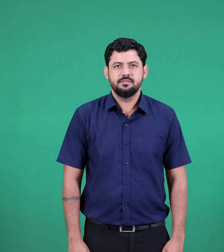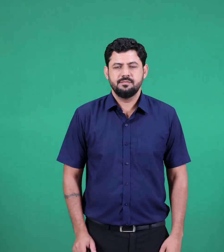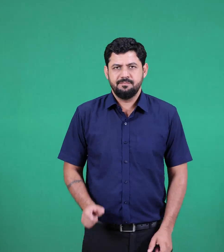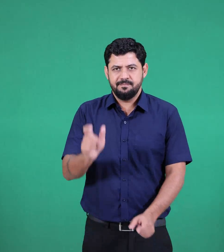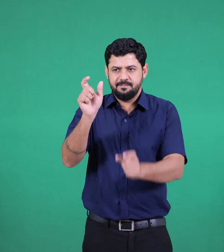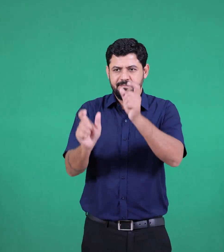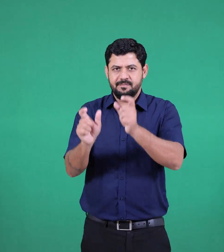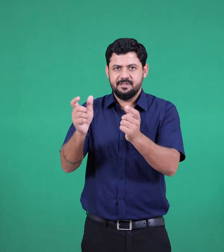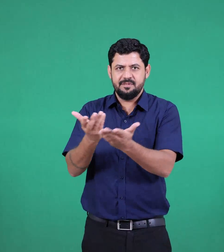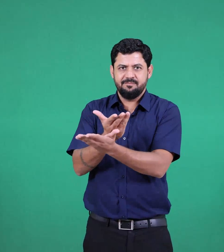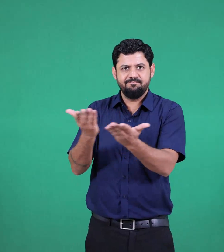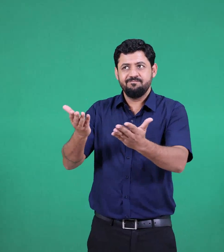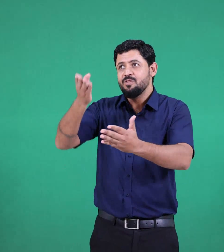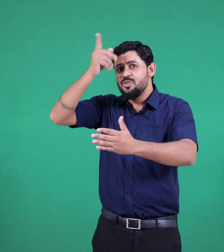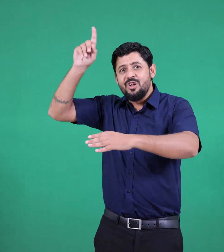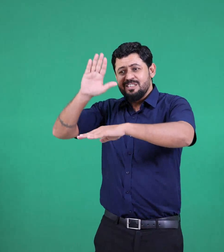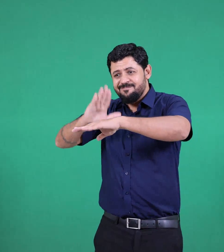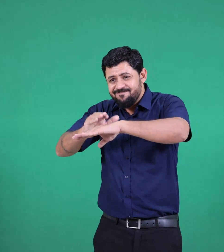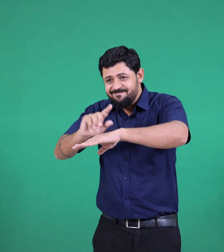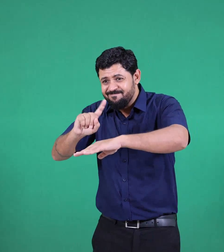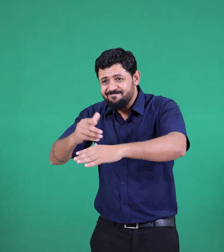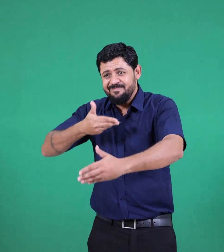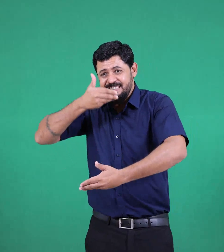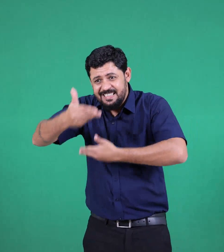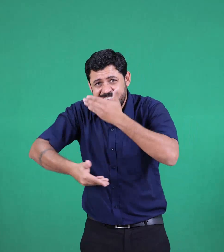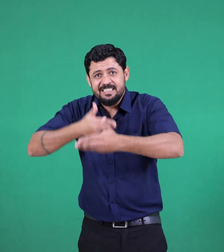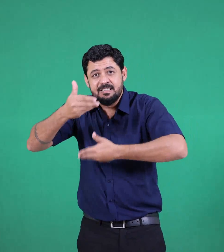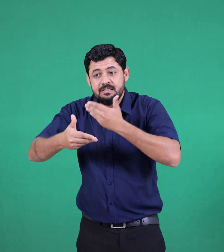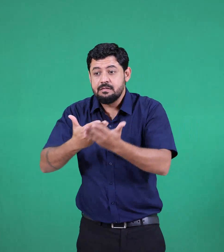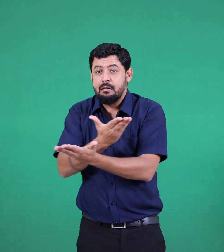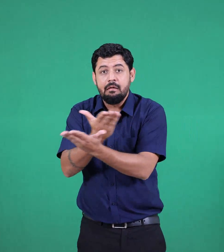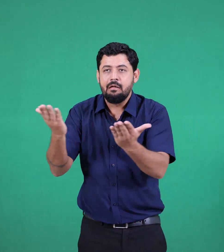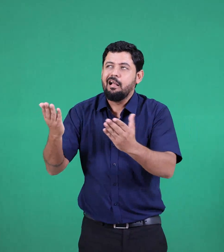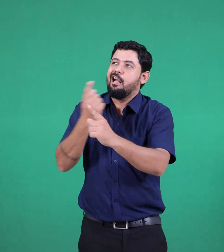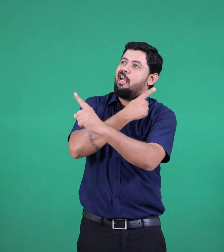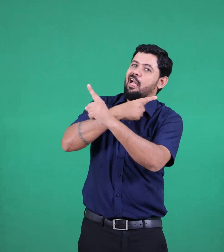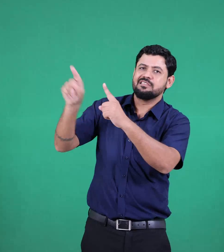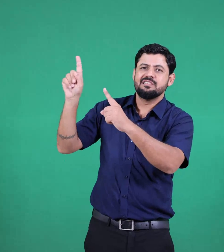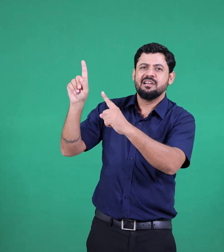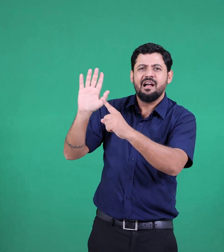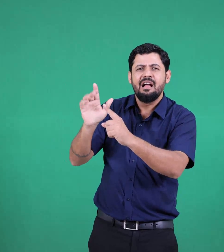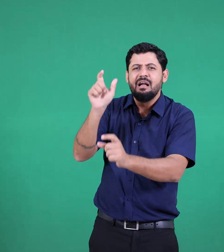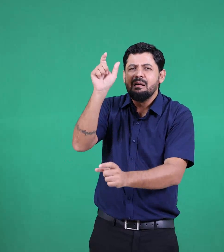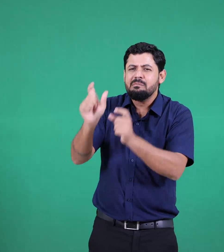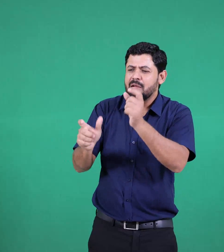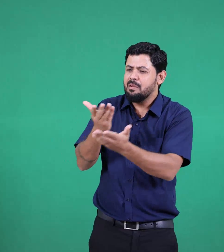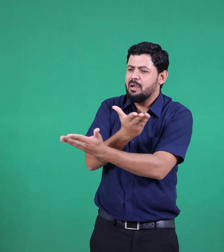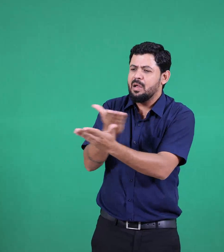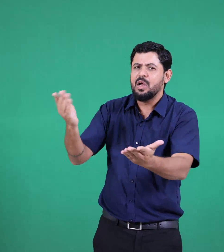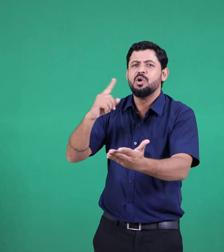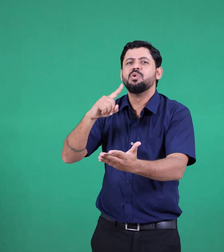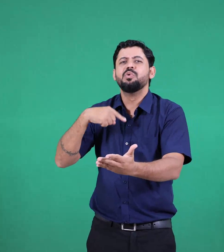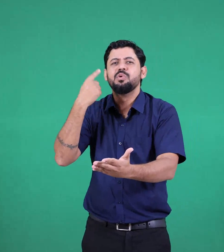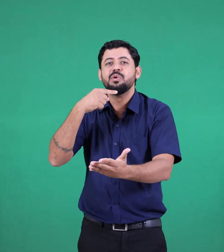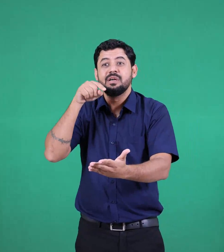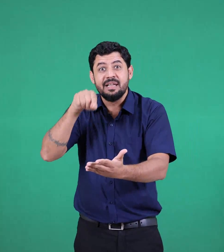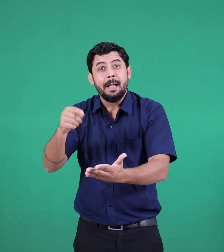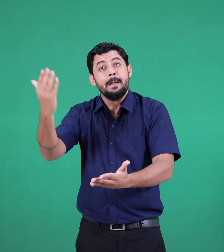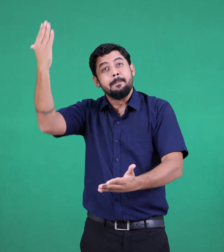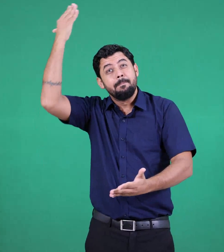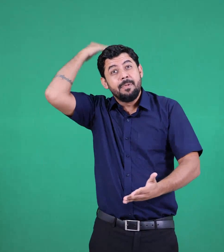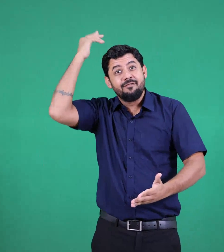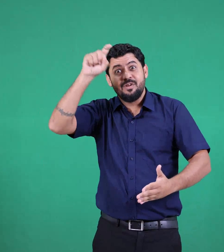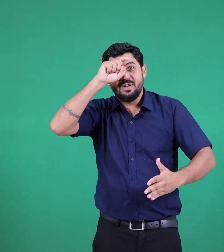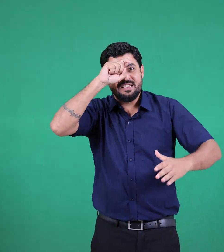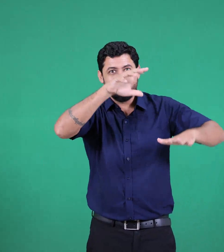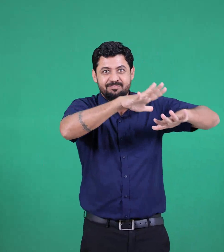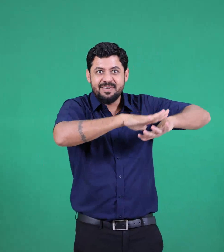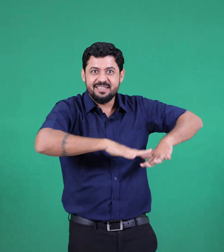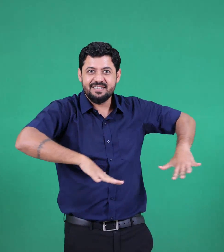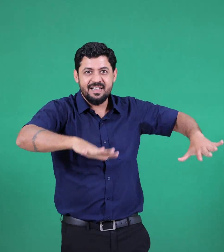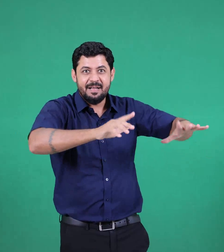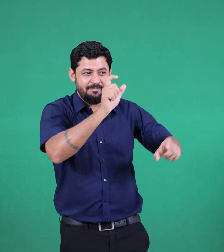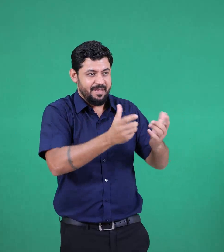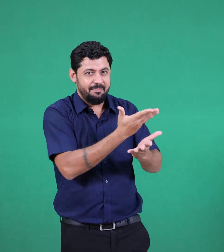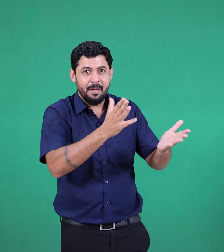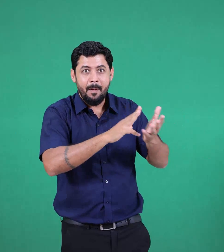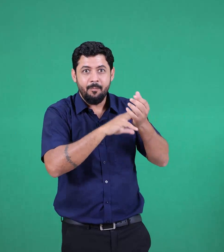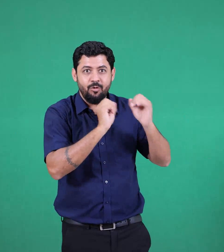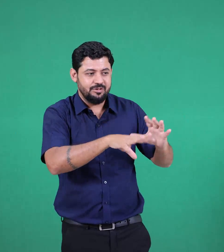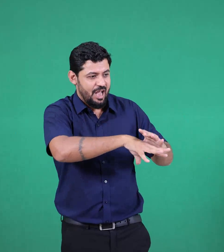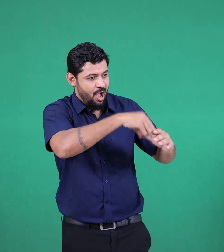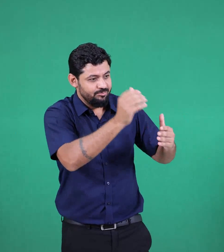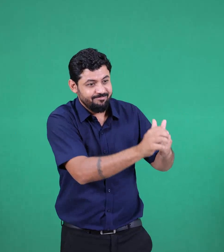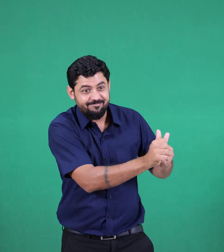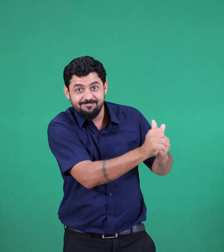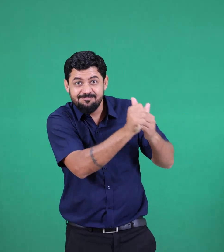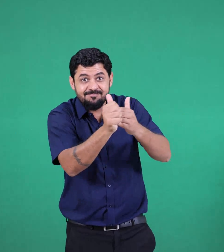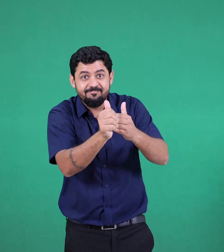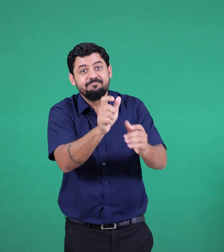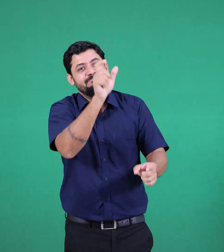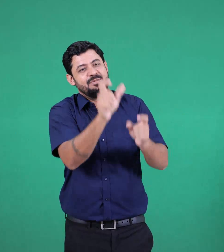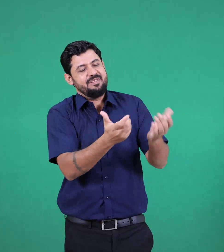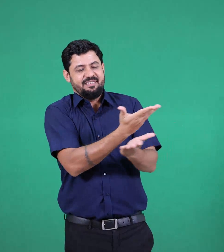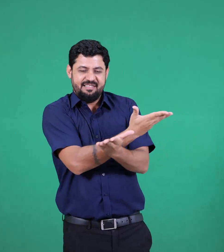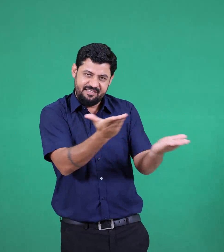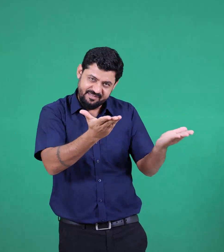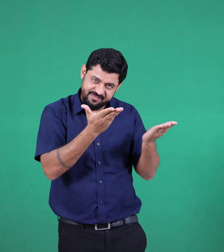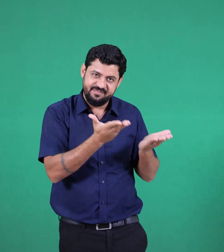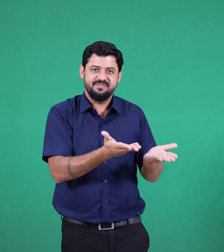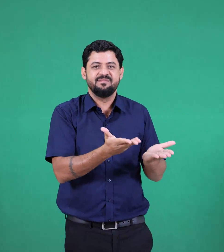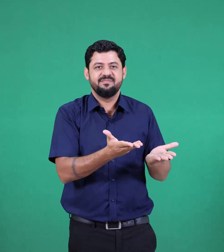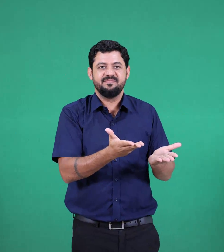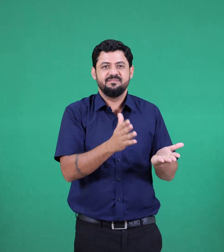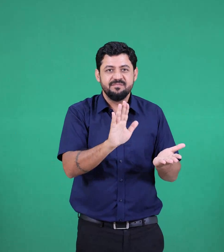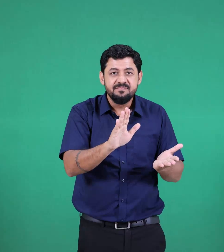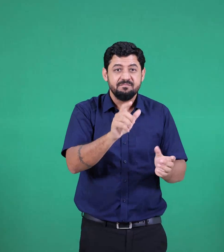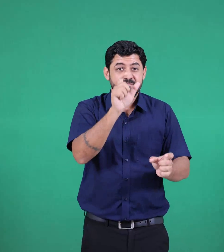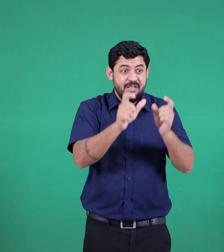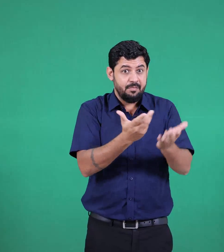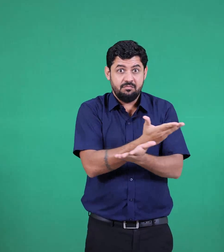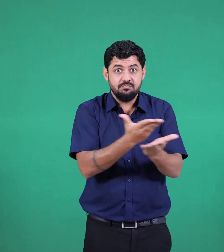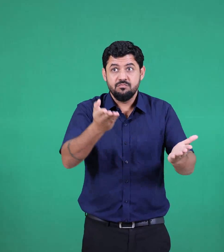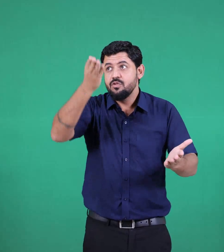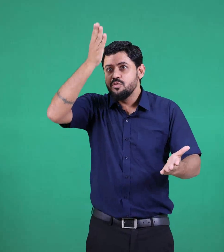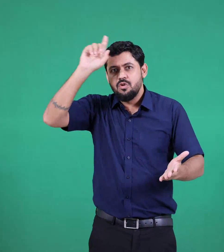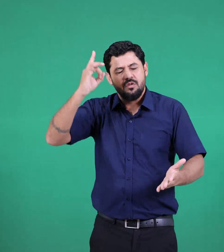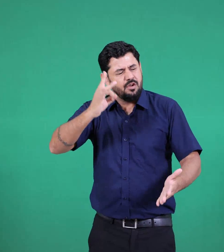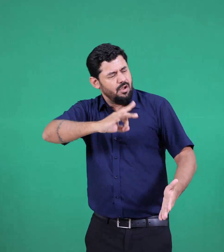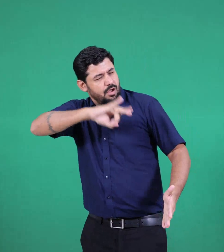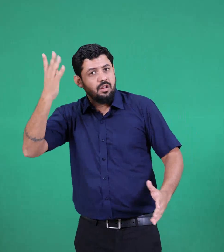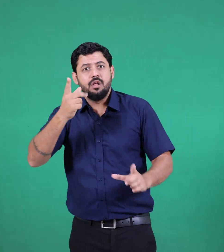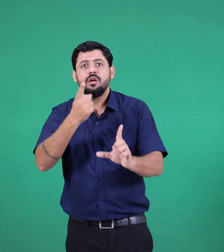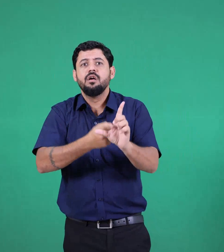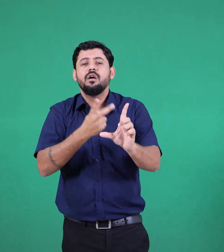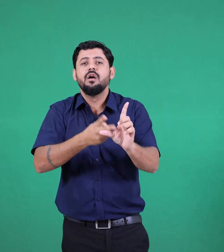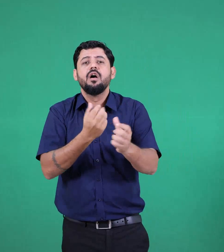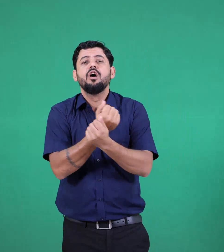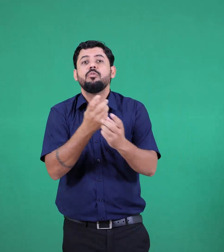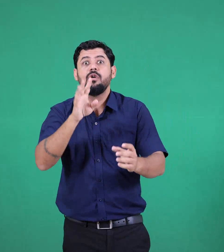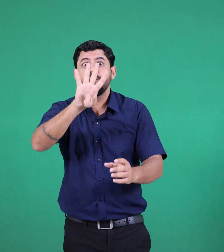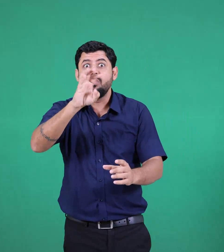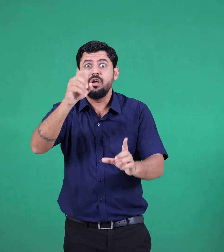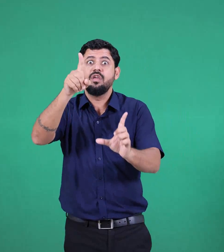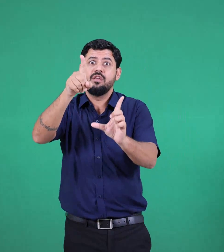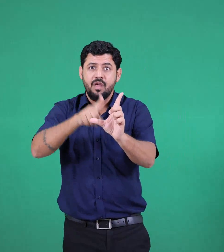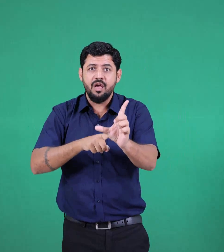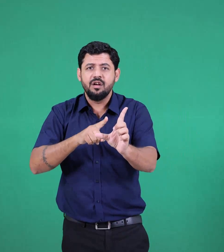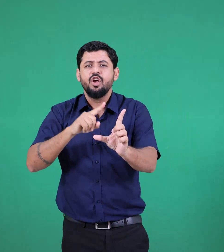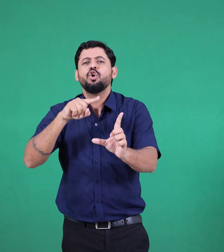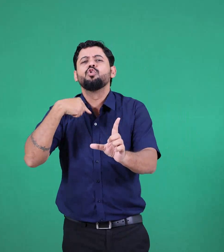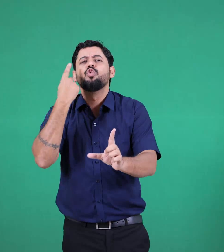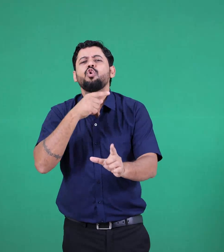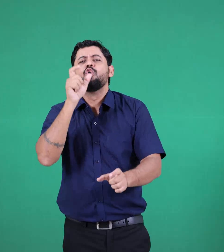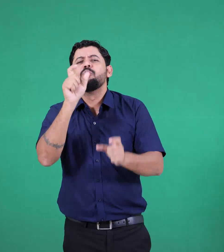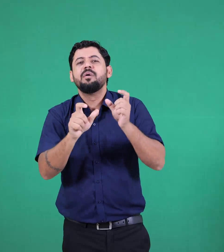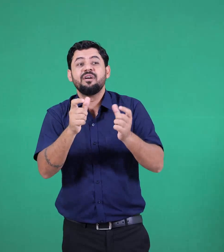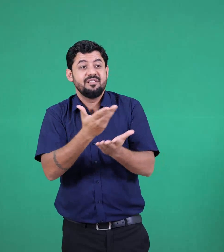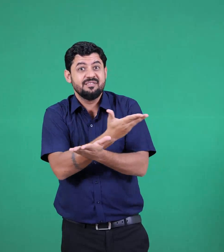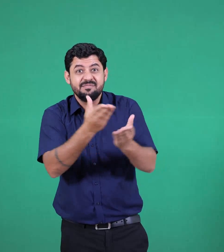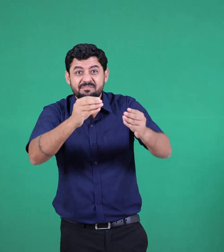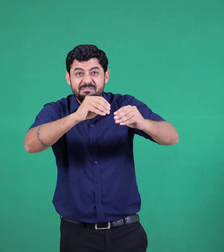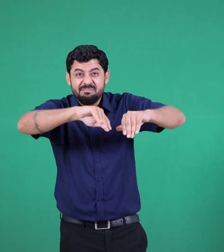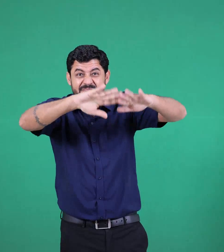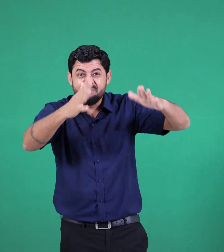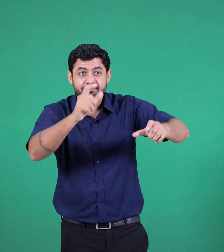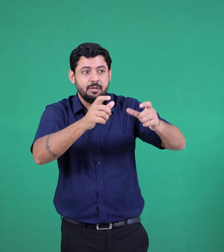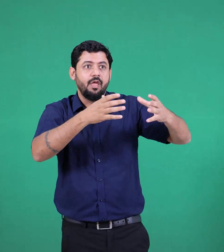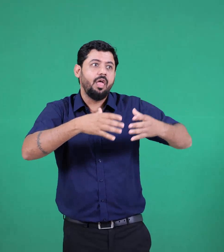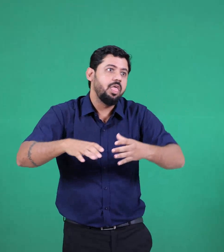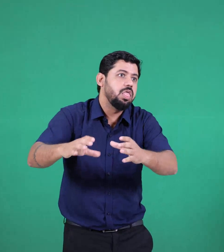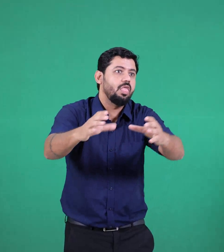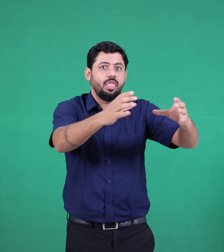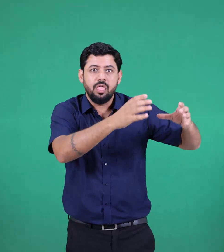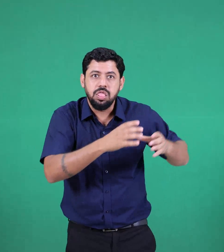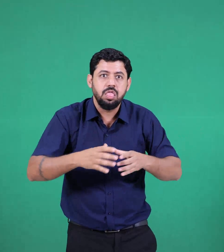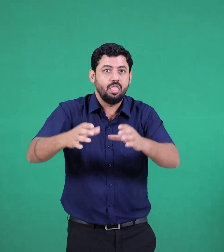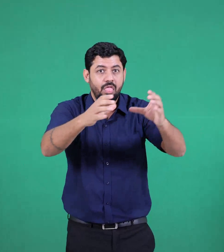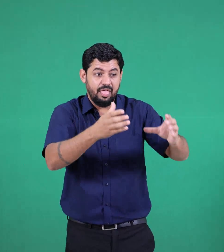For who were the ones who heard and rebelled? Were they not all those Moses led out of Egypt? And with whom was God angry for forty years?